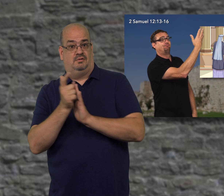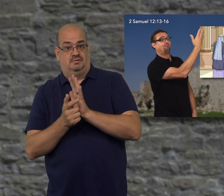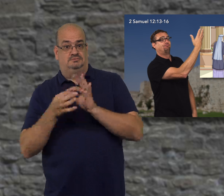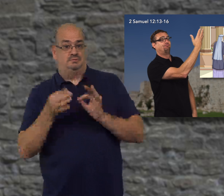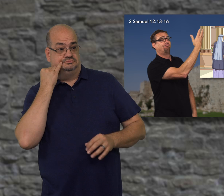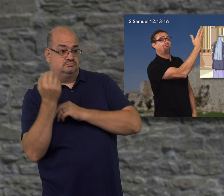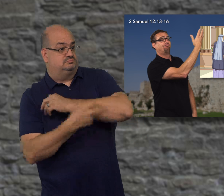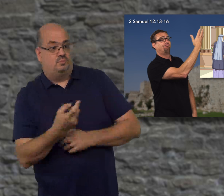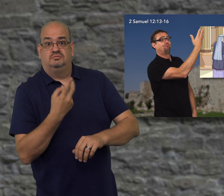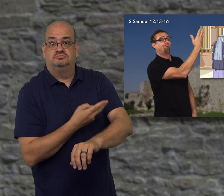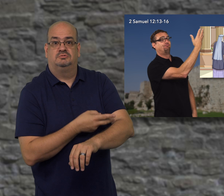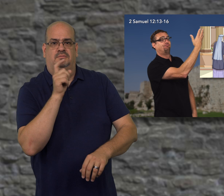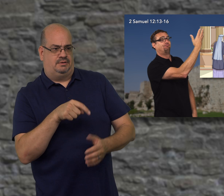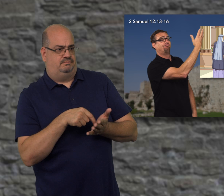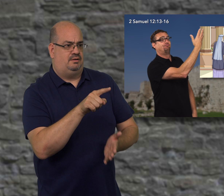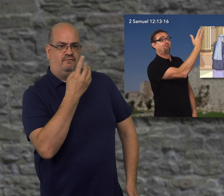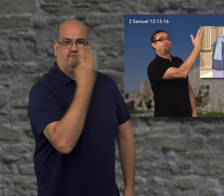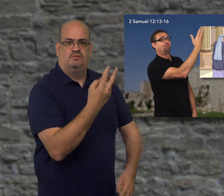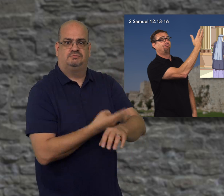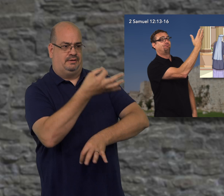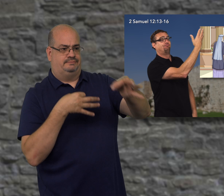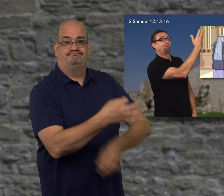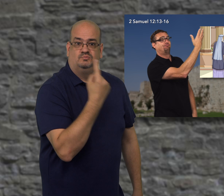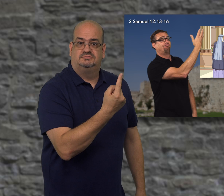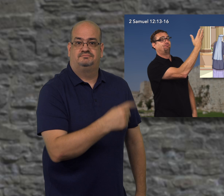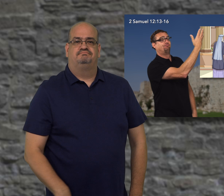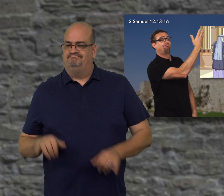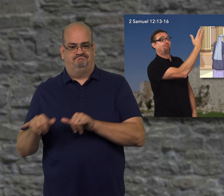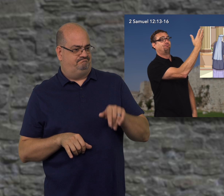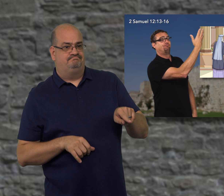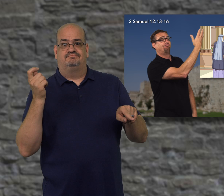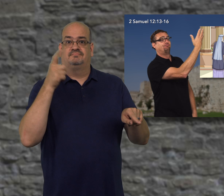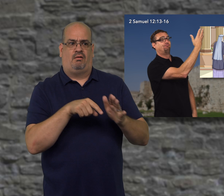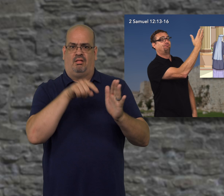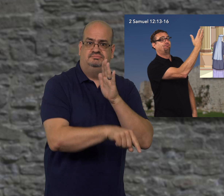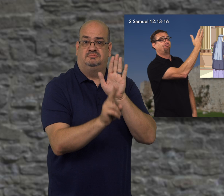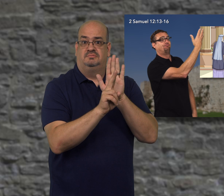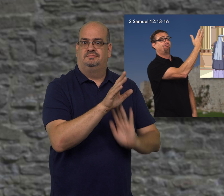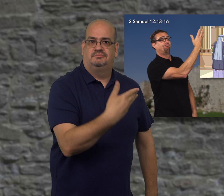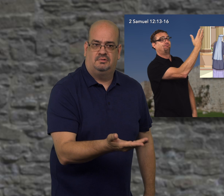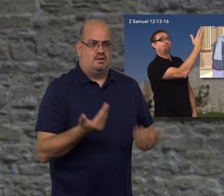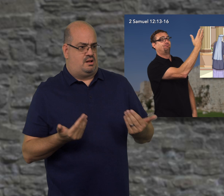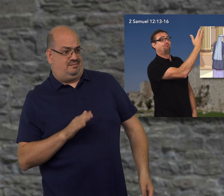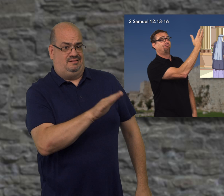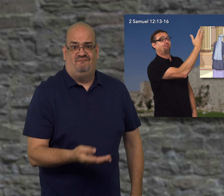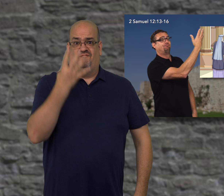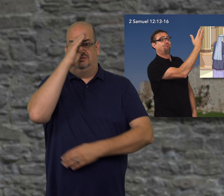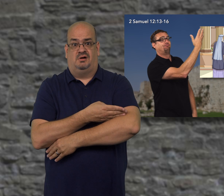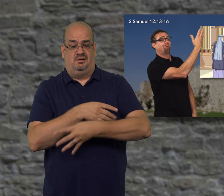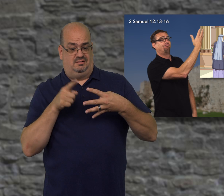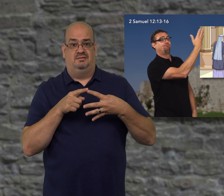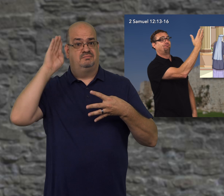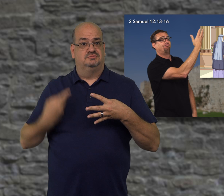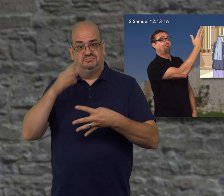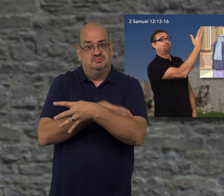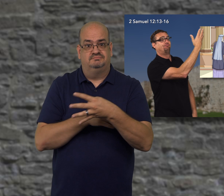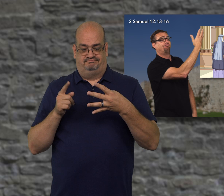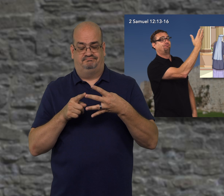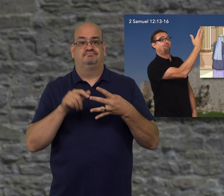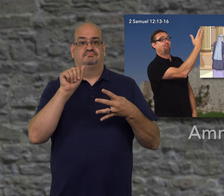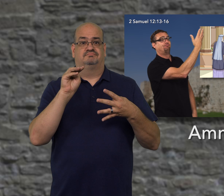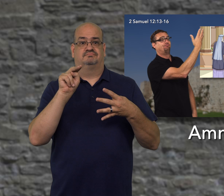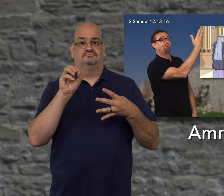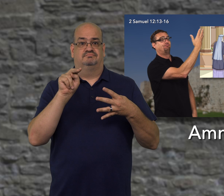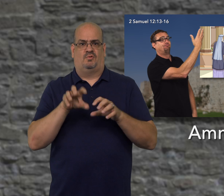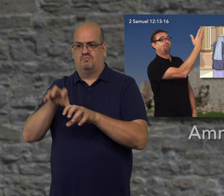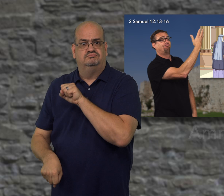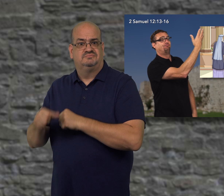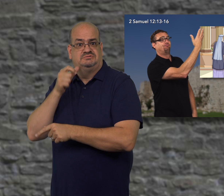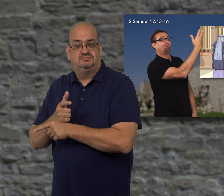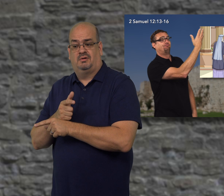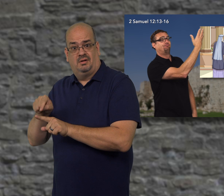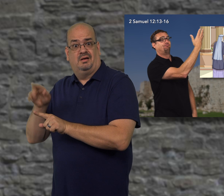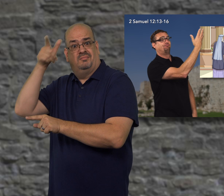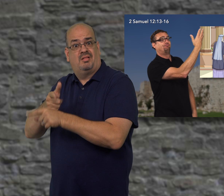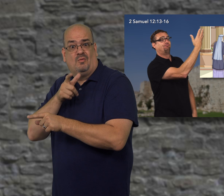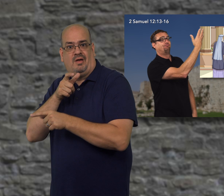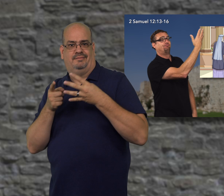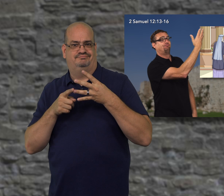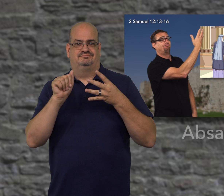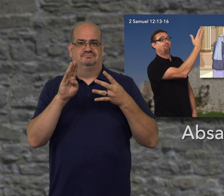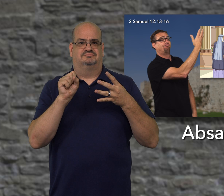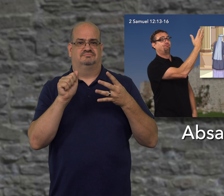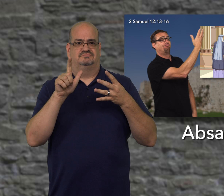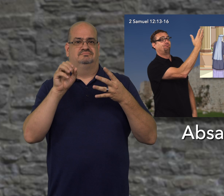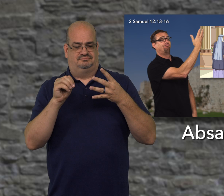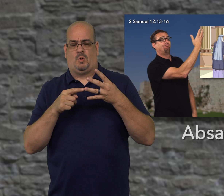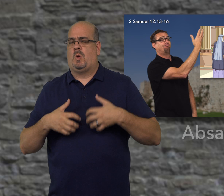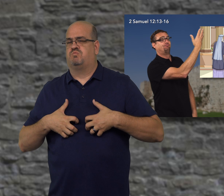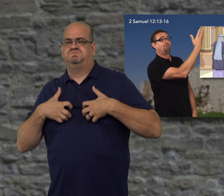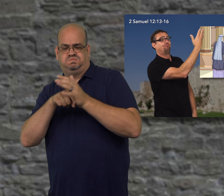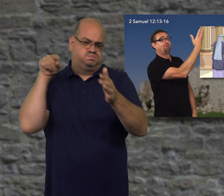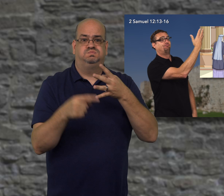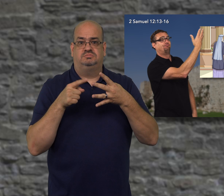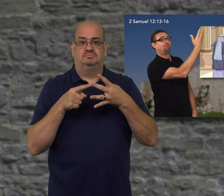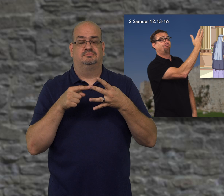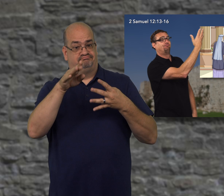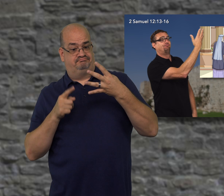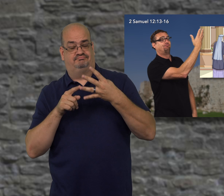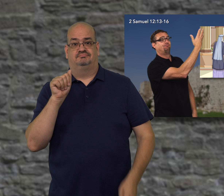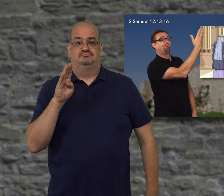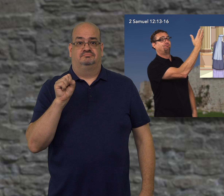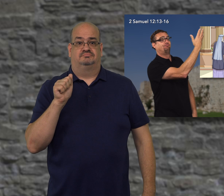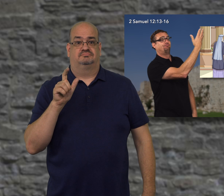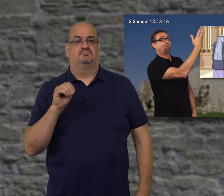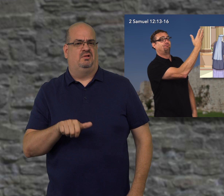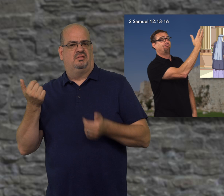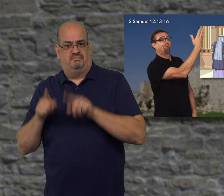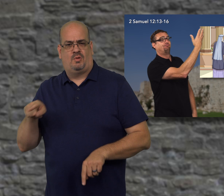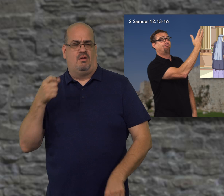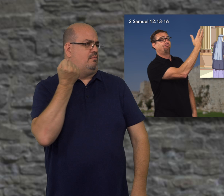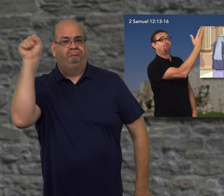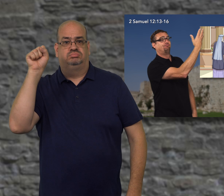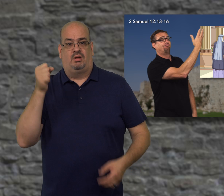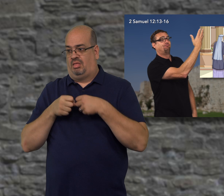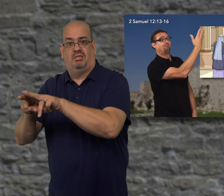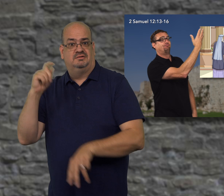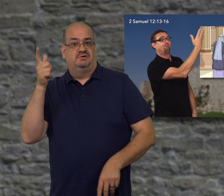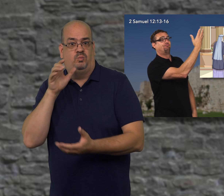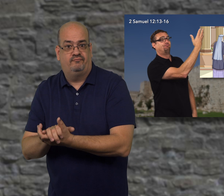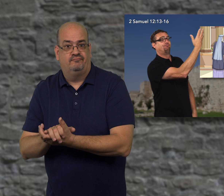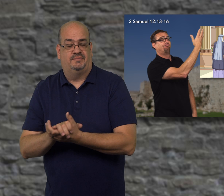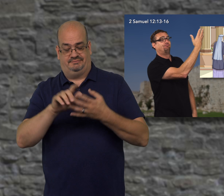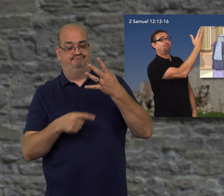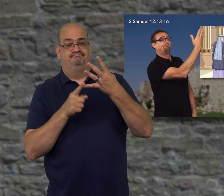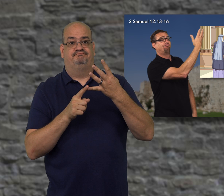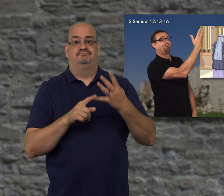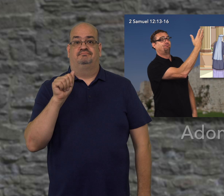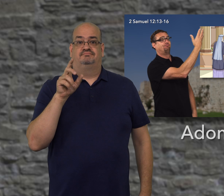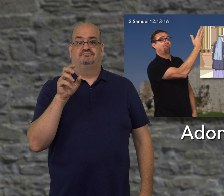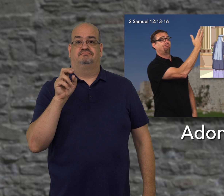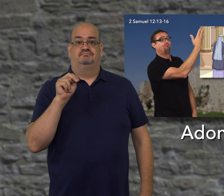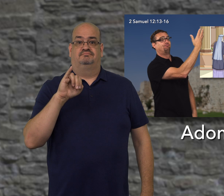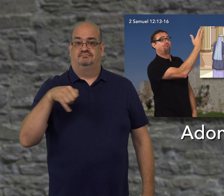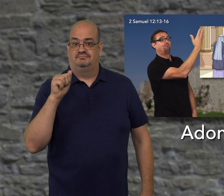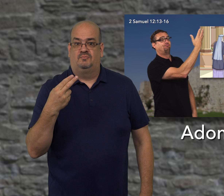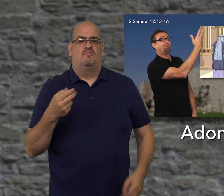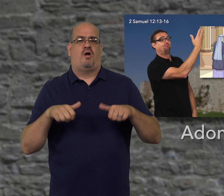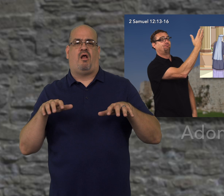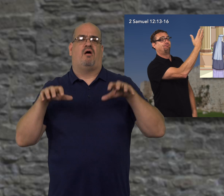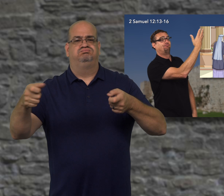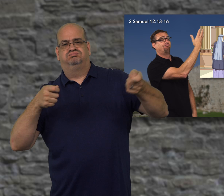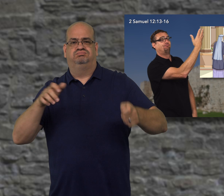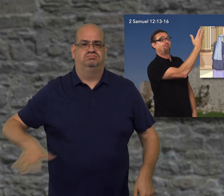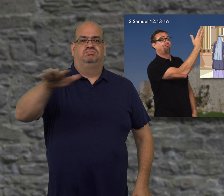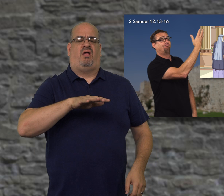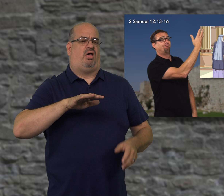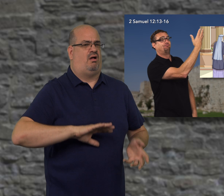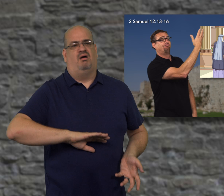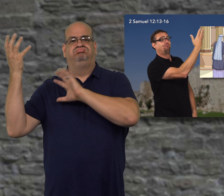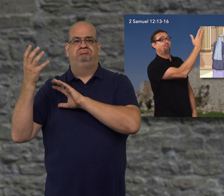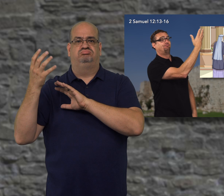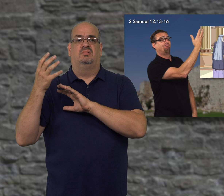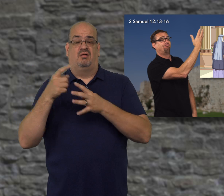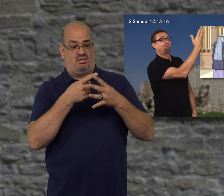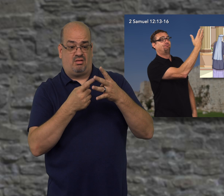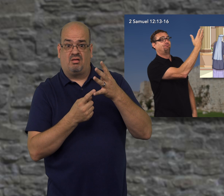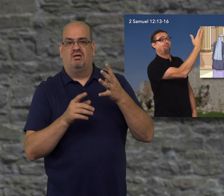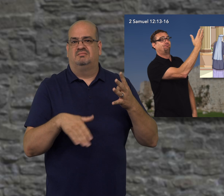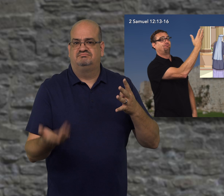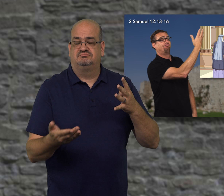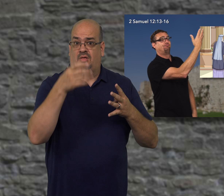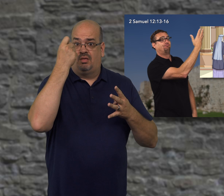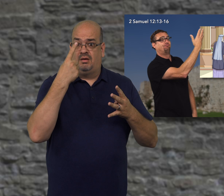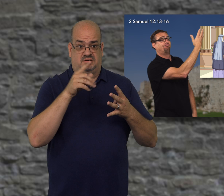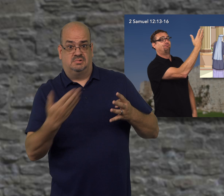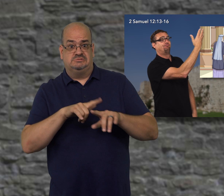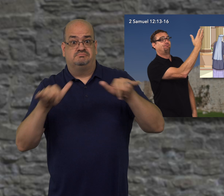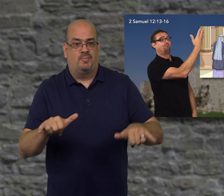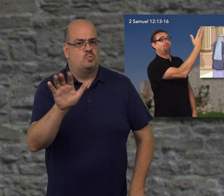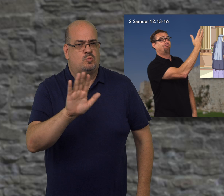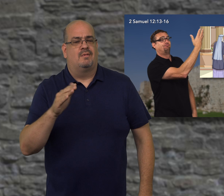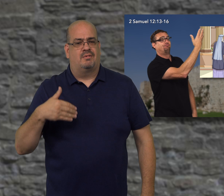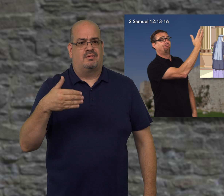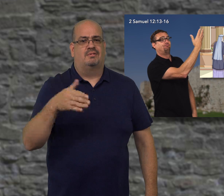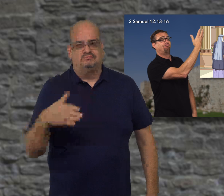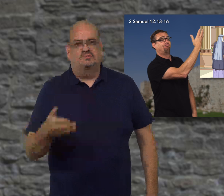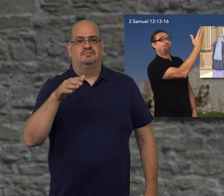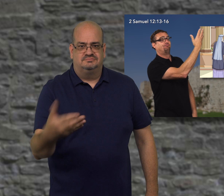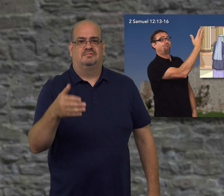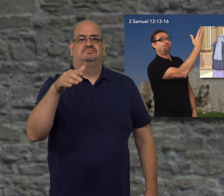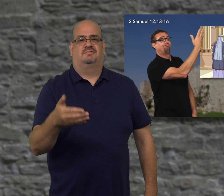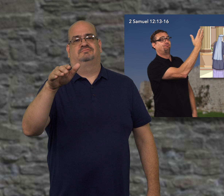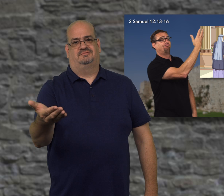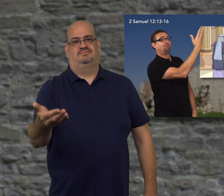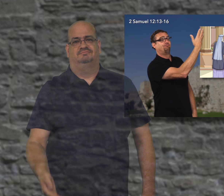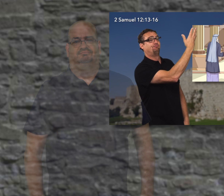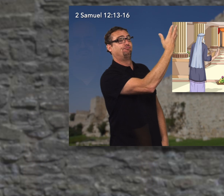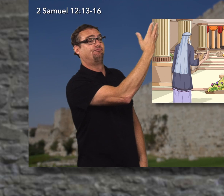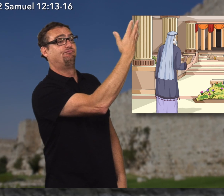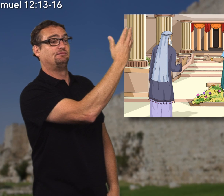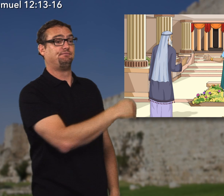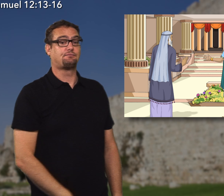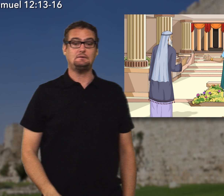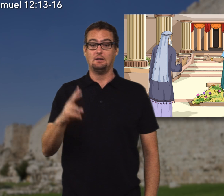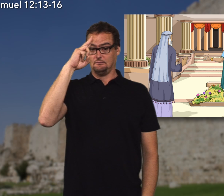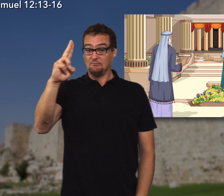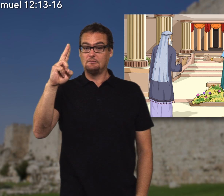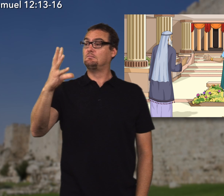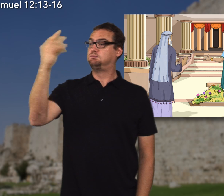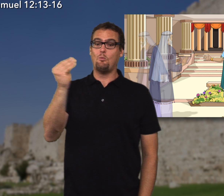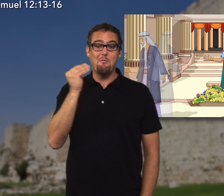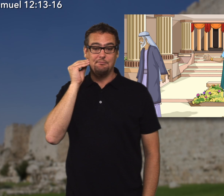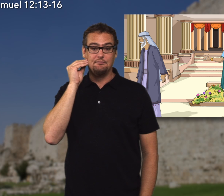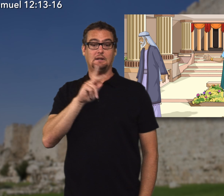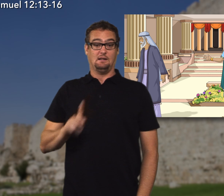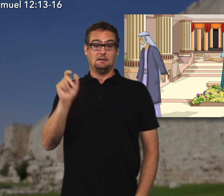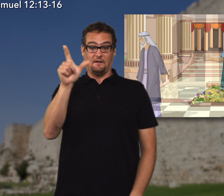Nevertheless, because by this deed you have shown utter contempt for the word of the LORD, the son born to you will surely die.”